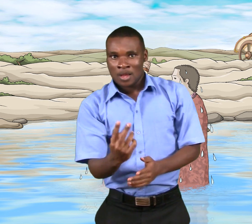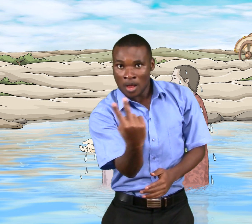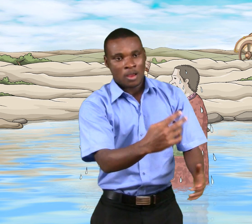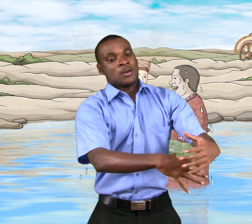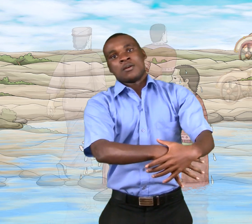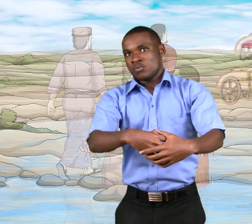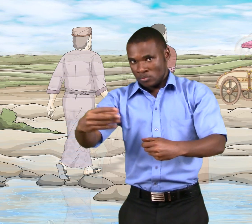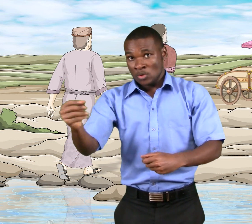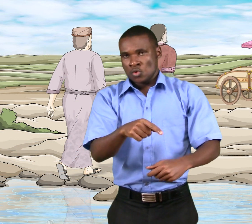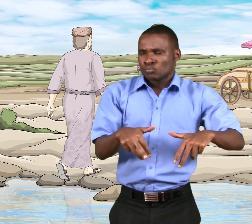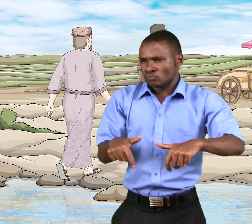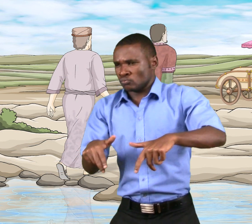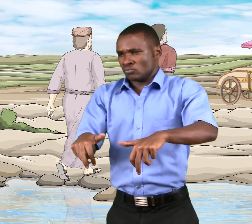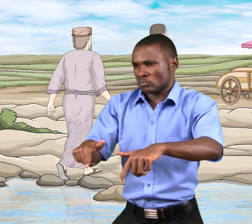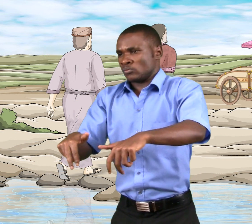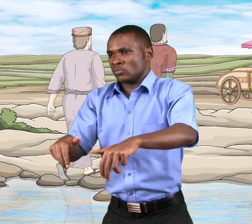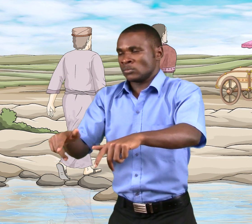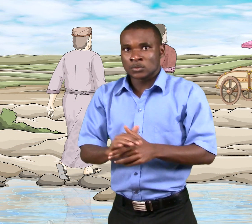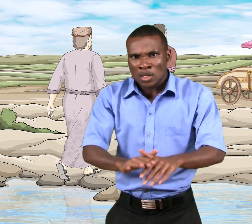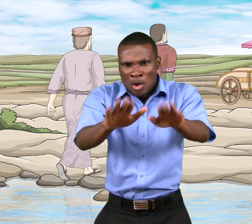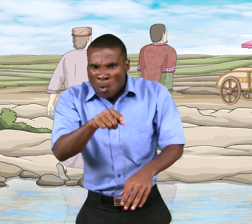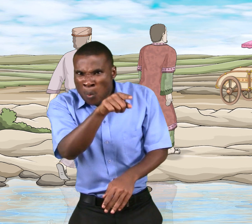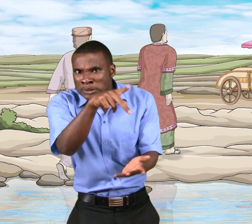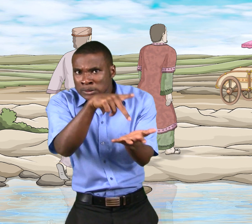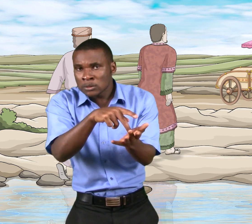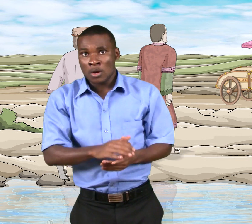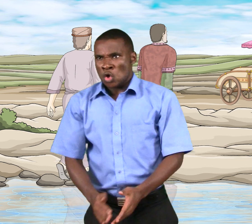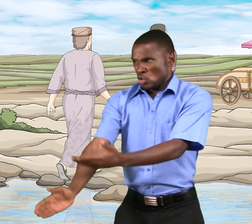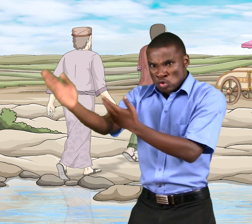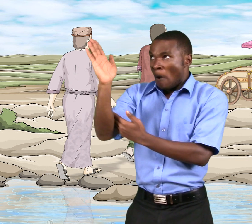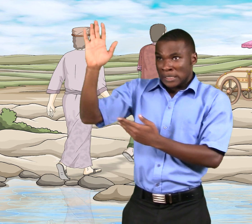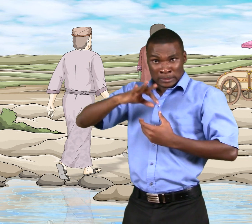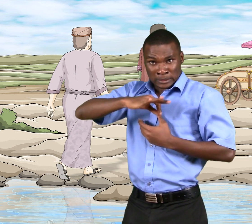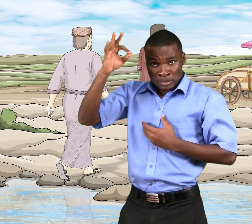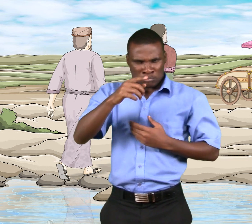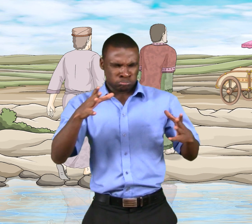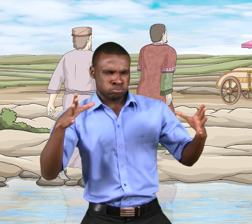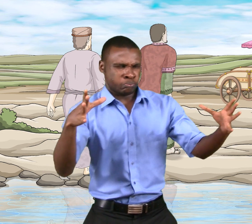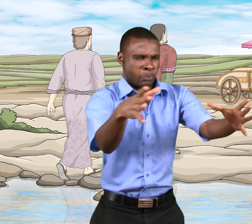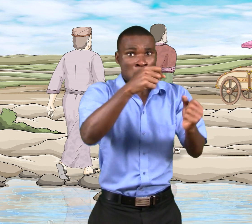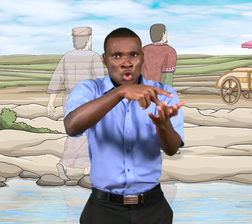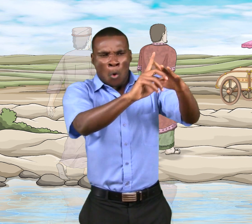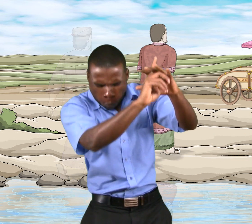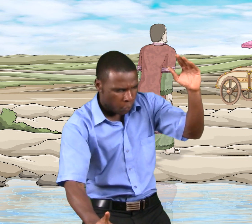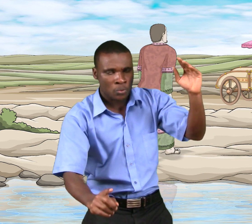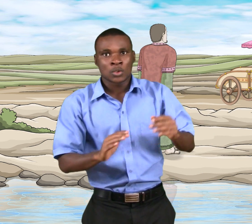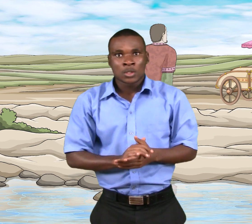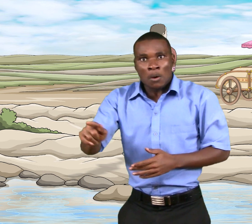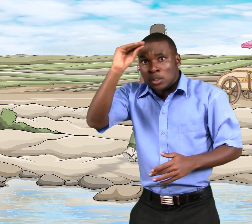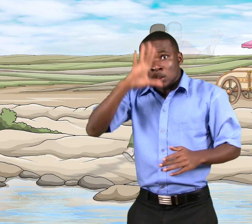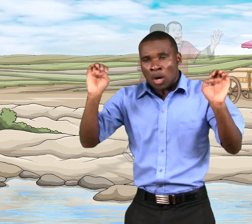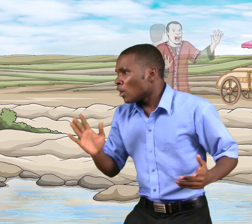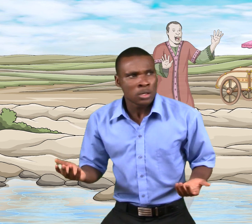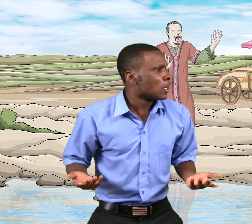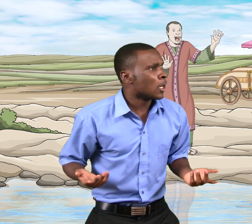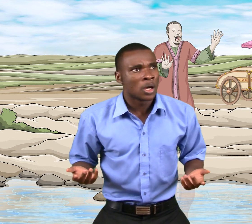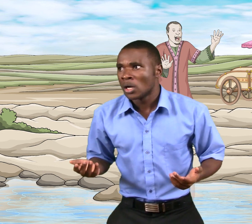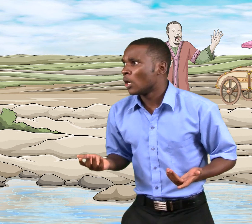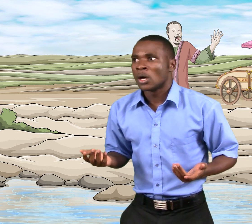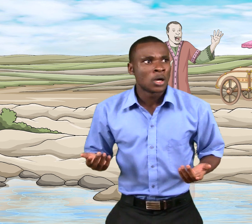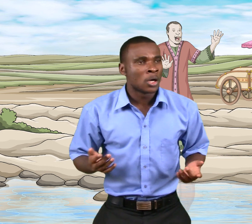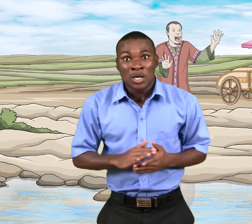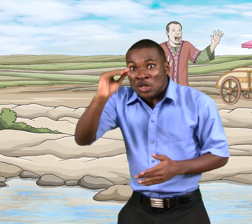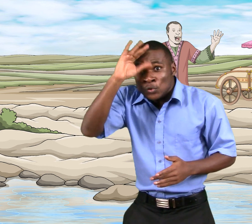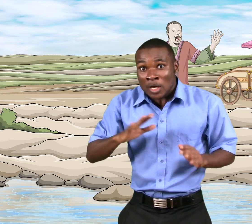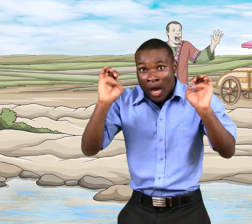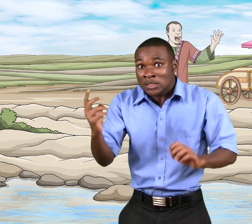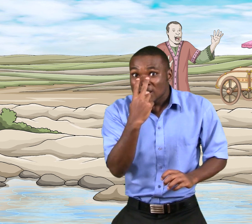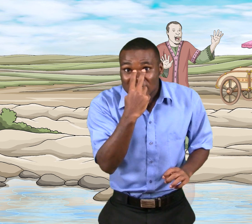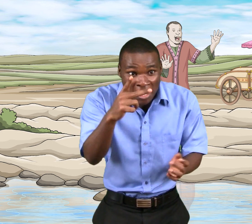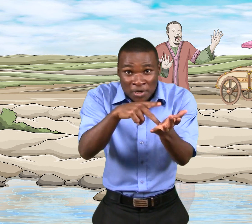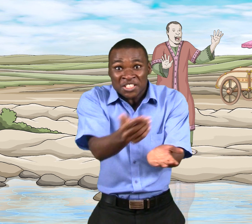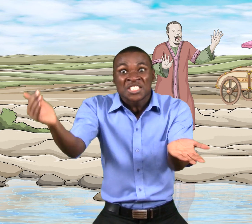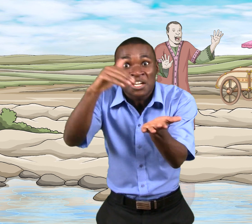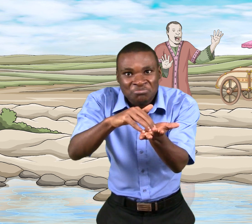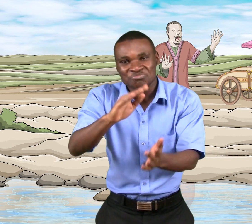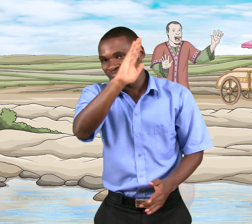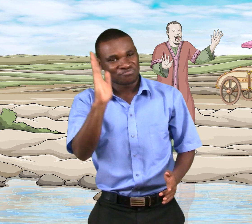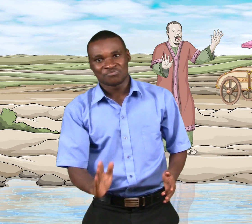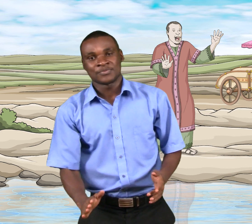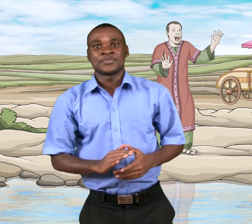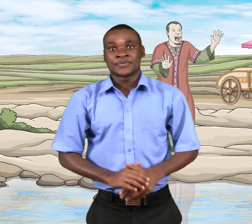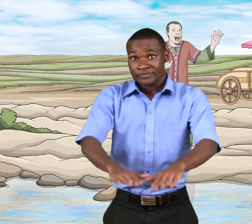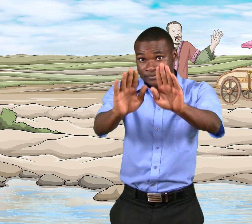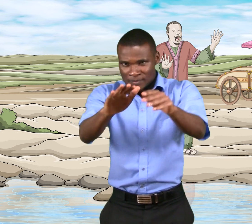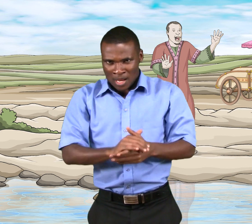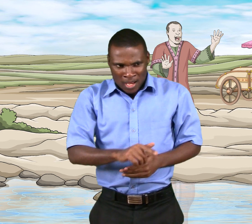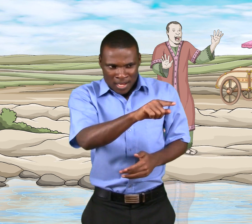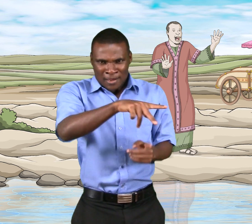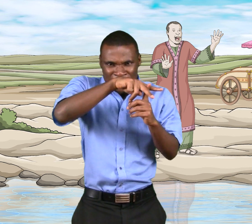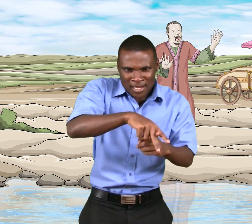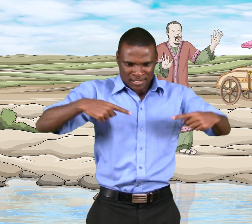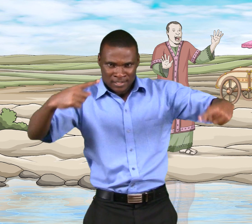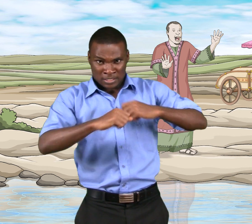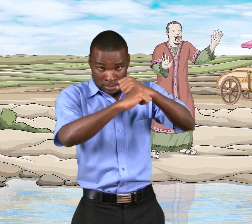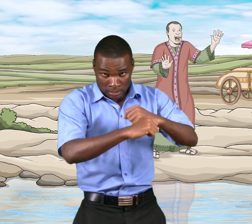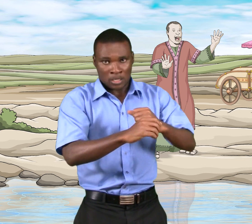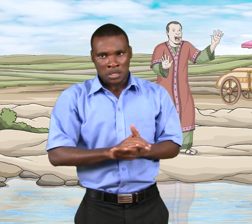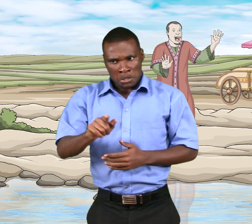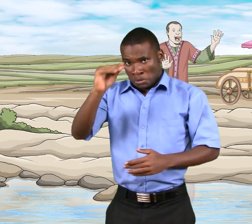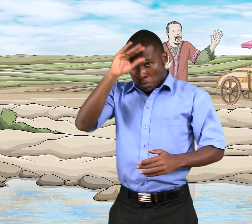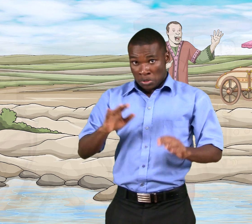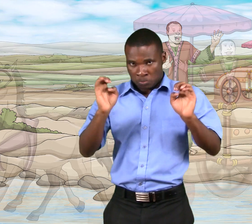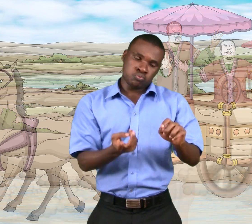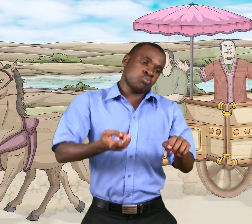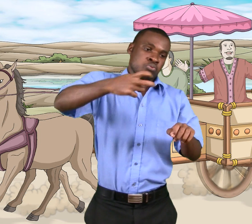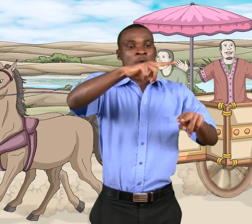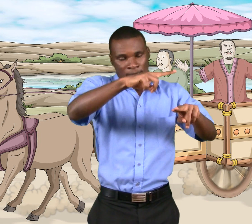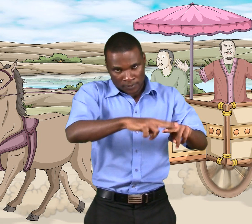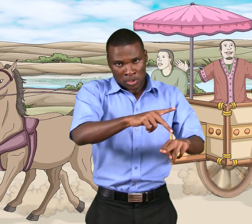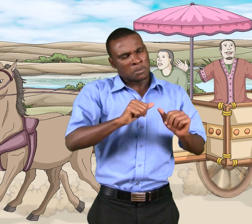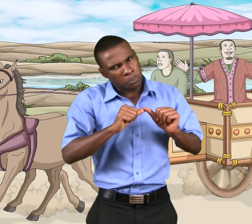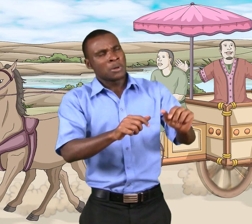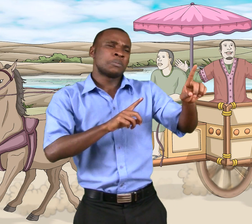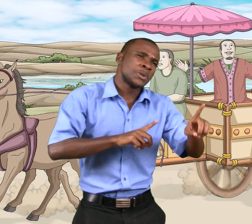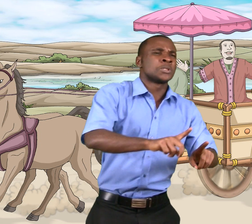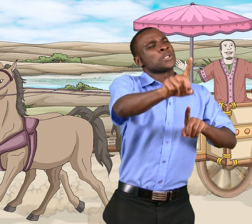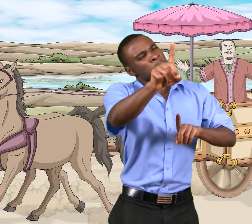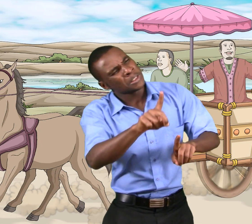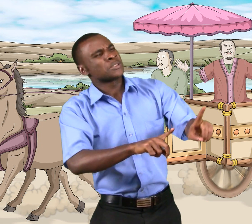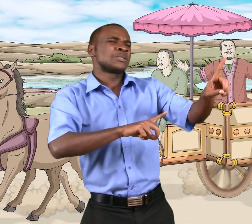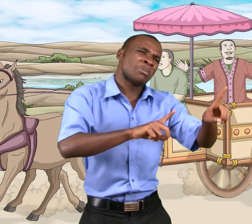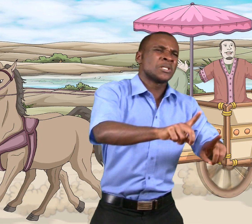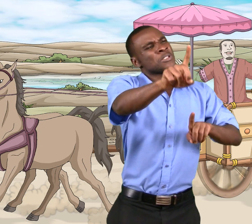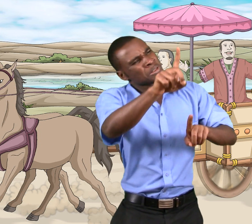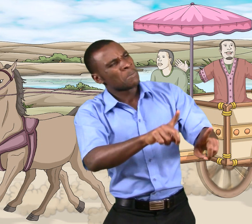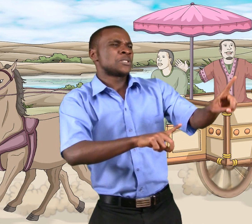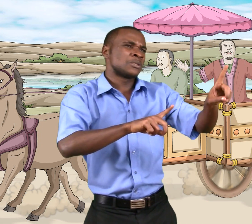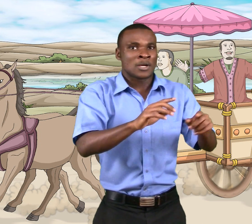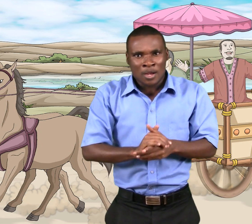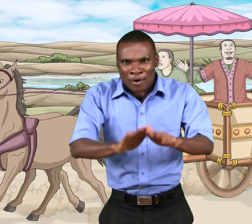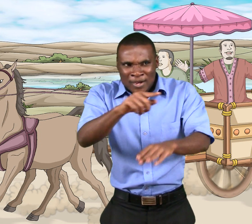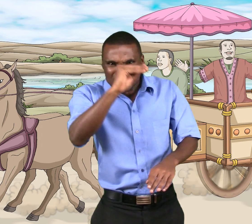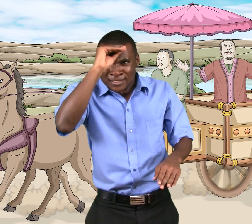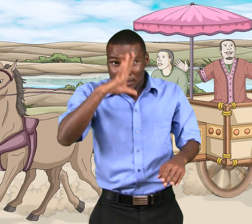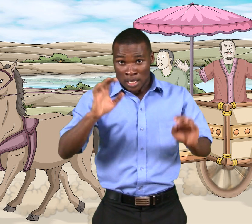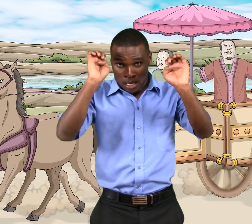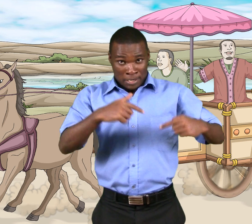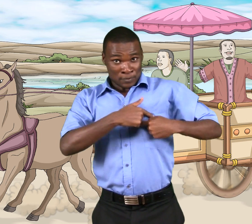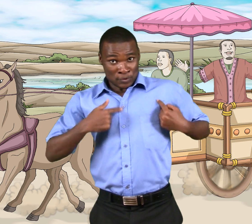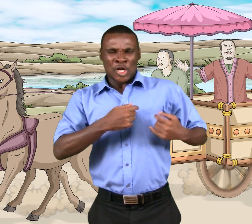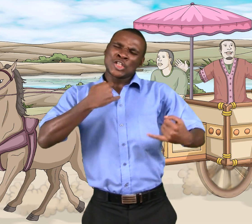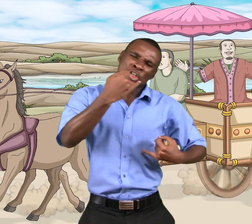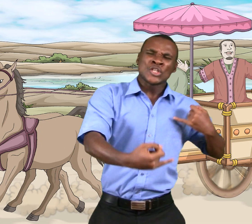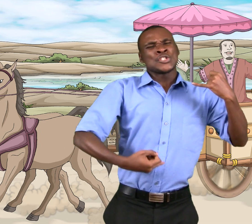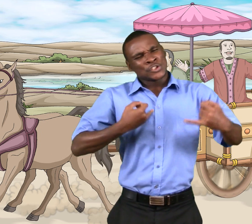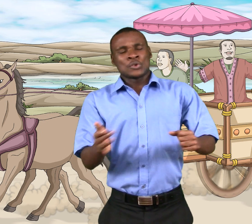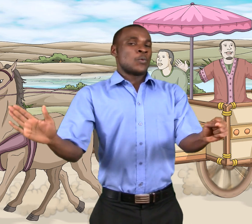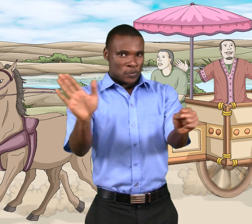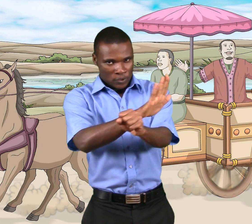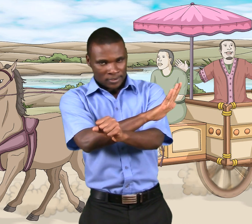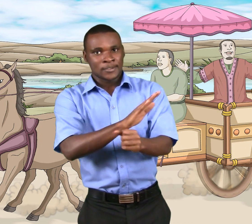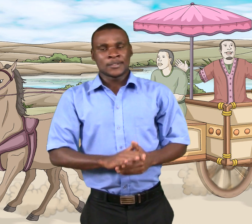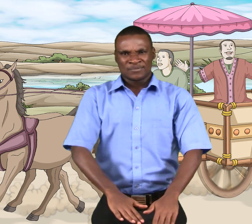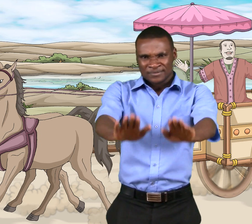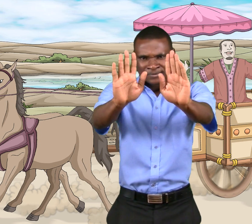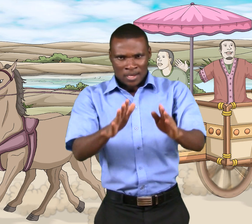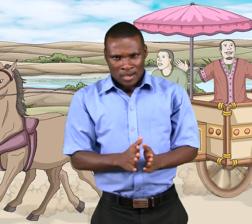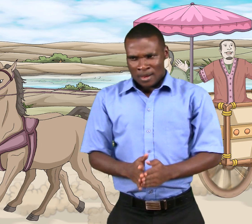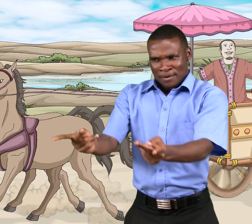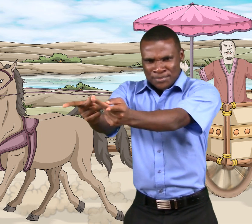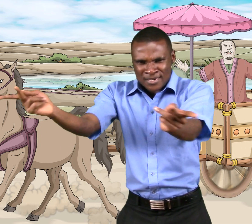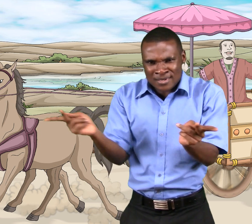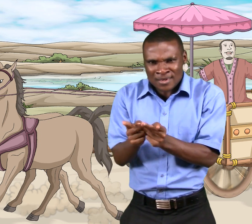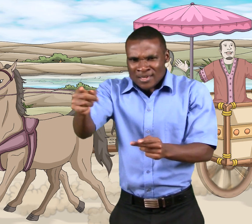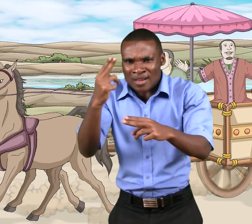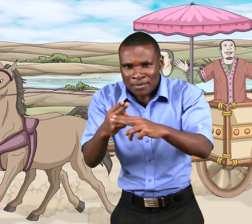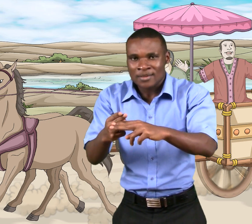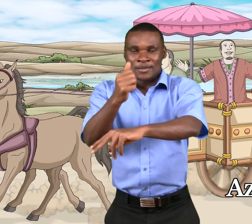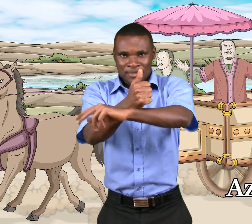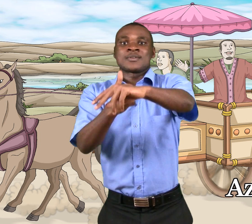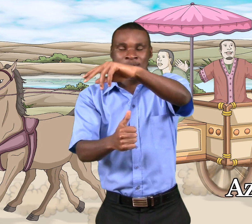When they came up out of the water, the Spirit of the Lord carried Philip away, and the eunuch saw him no more, but went on his way rejoicing.